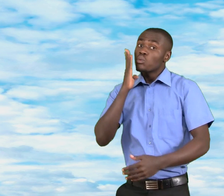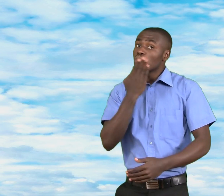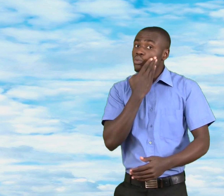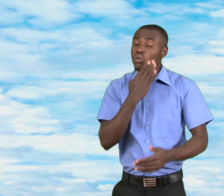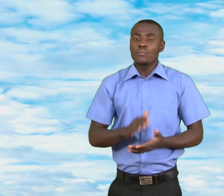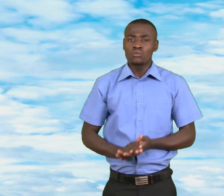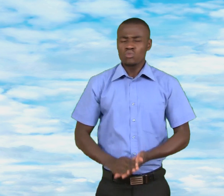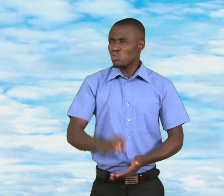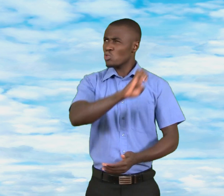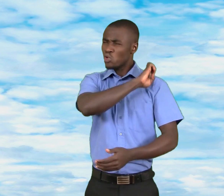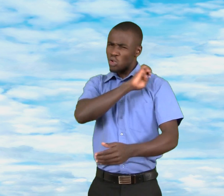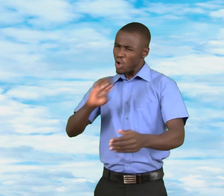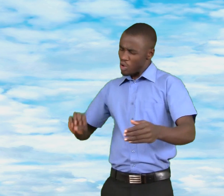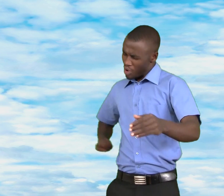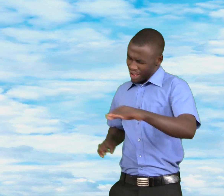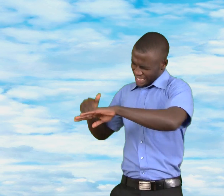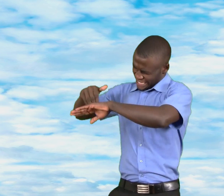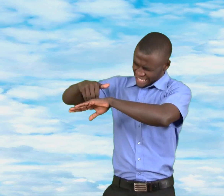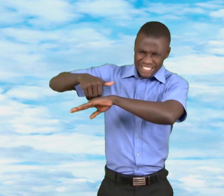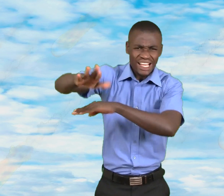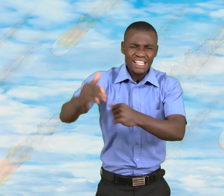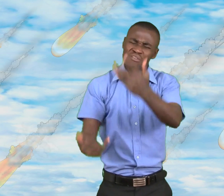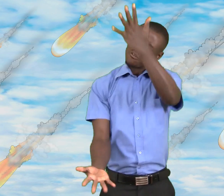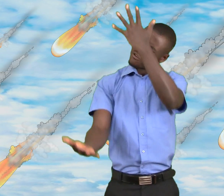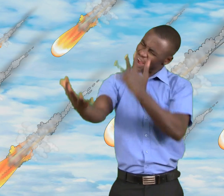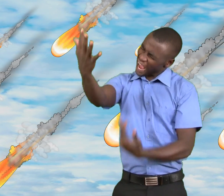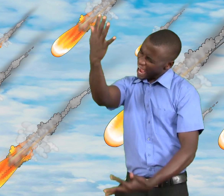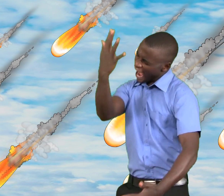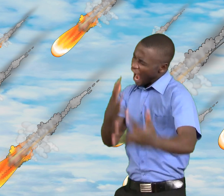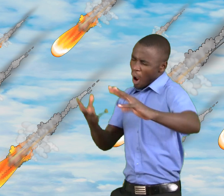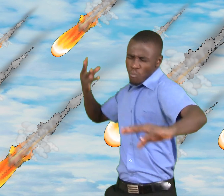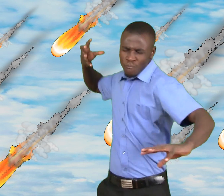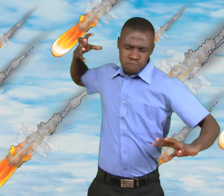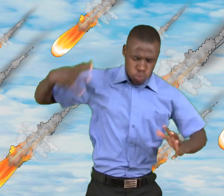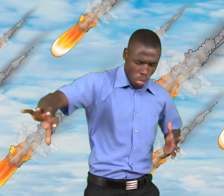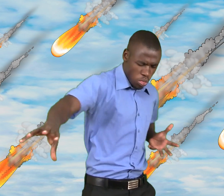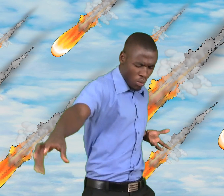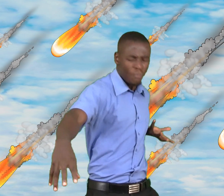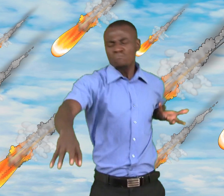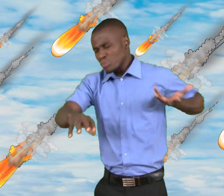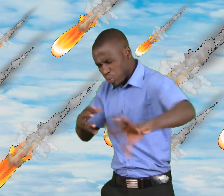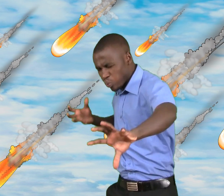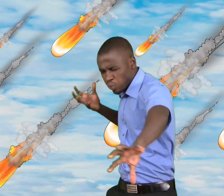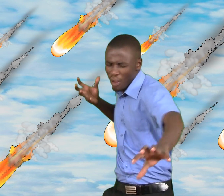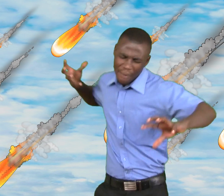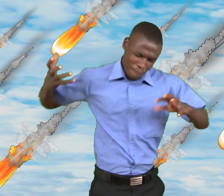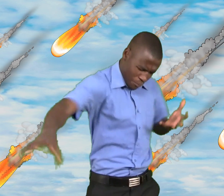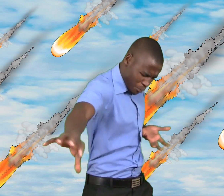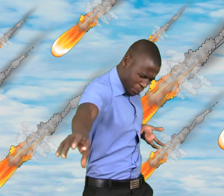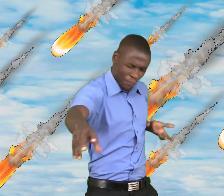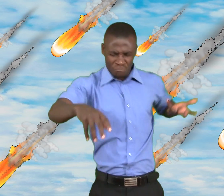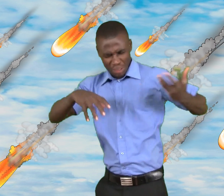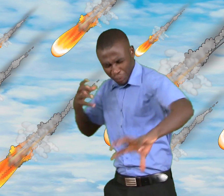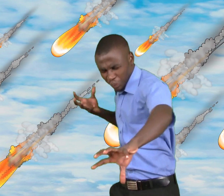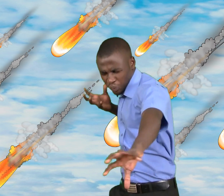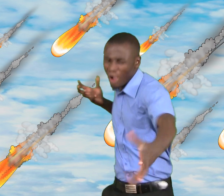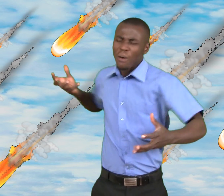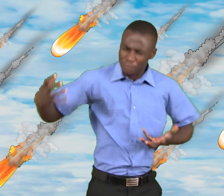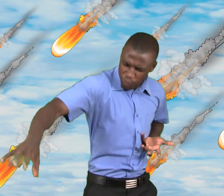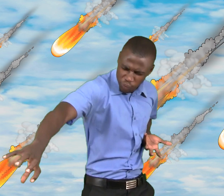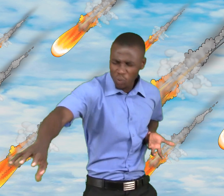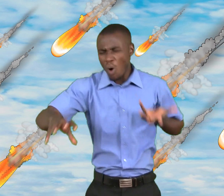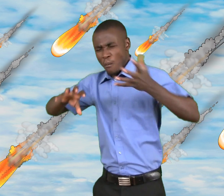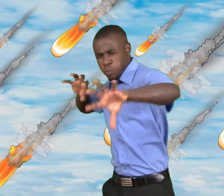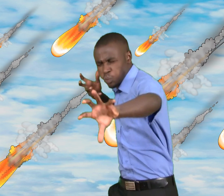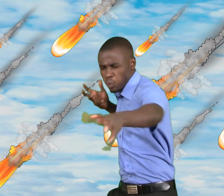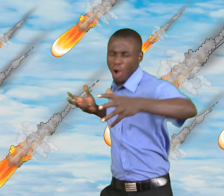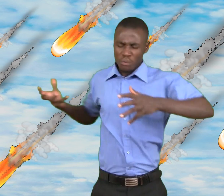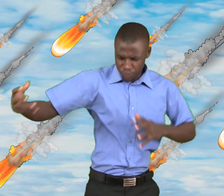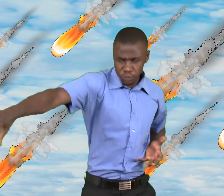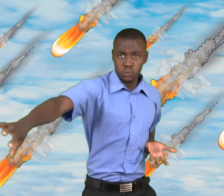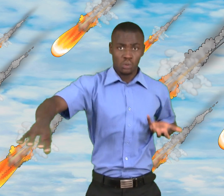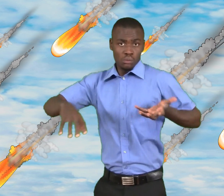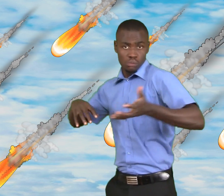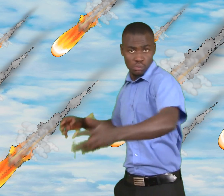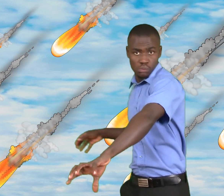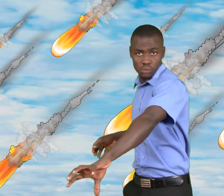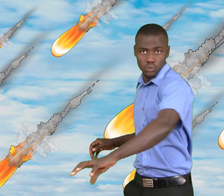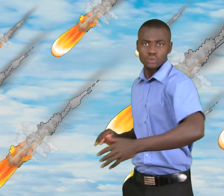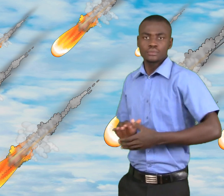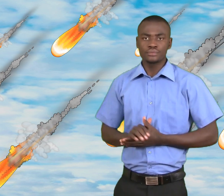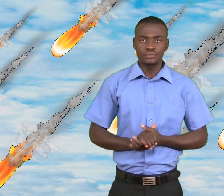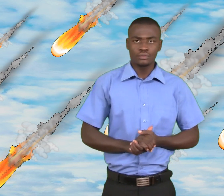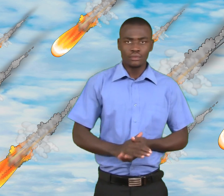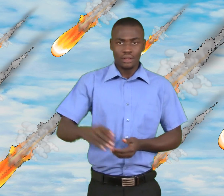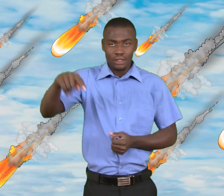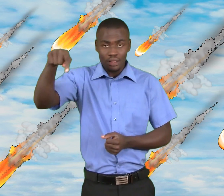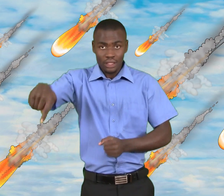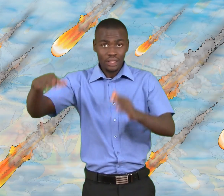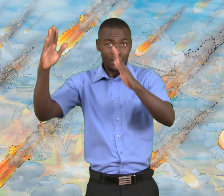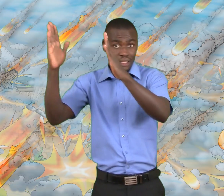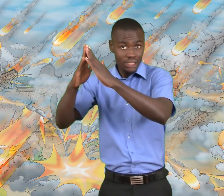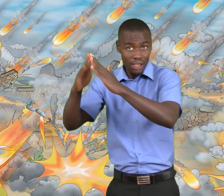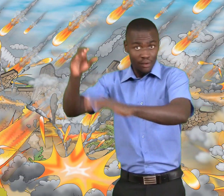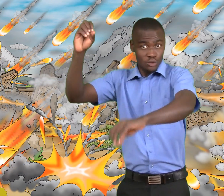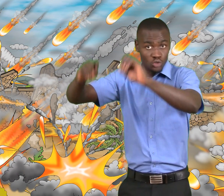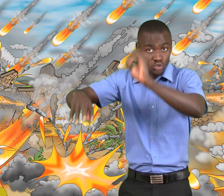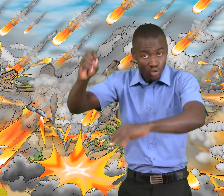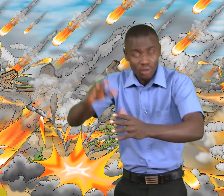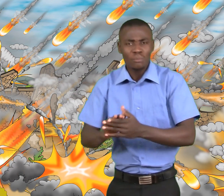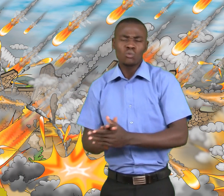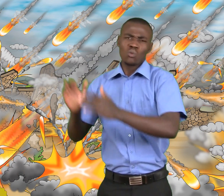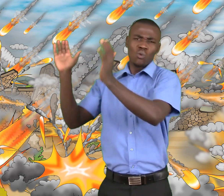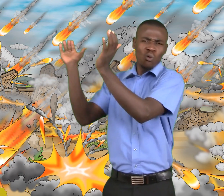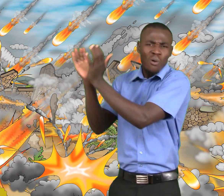Then the LORD rained down sulfur and fire on Sodom and Gomorrah—from the LORD out of the heavens.